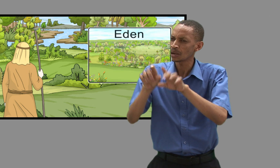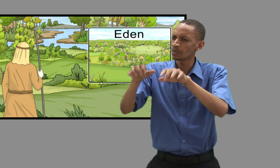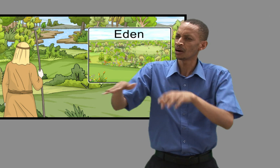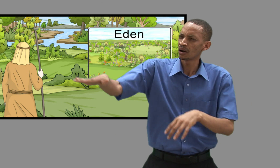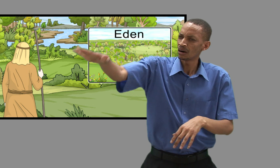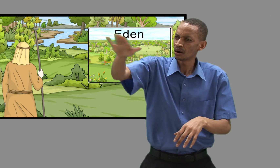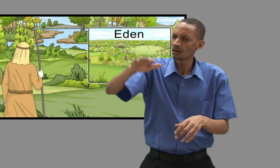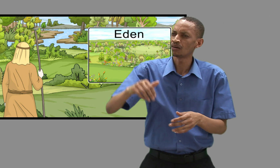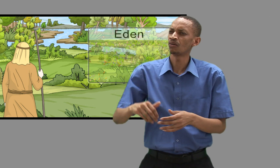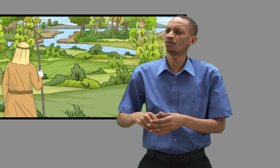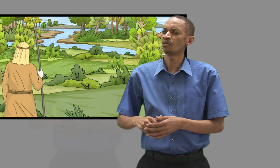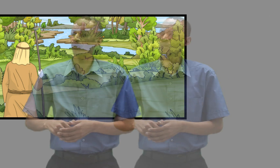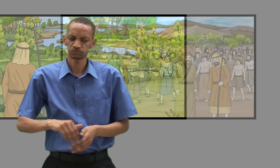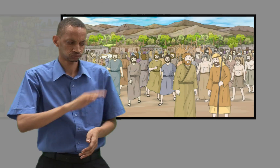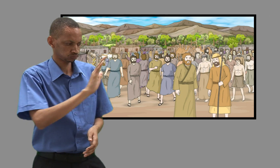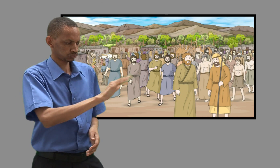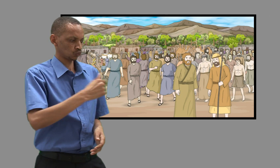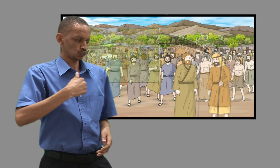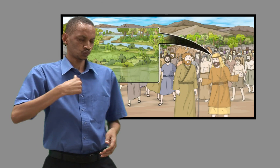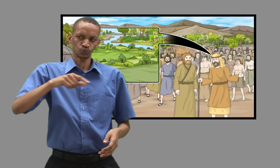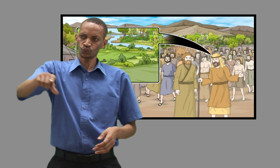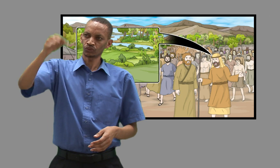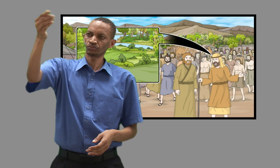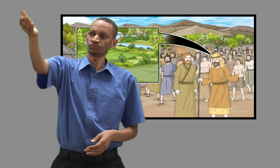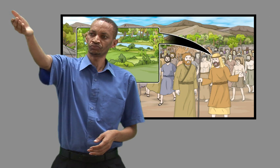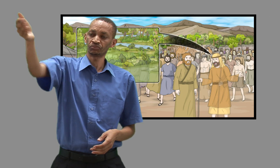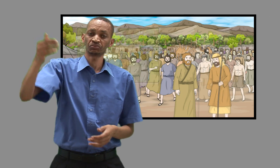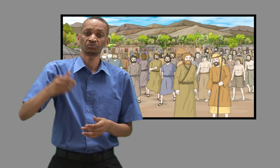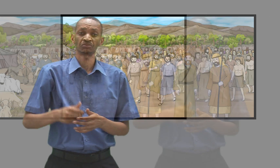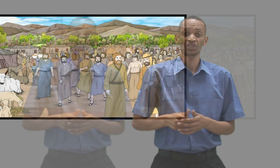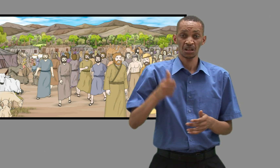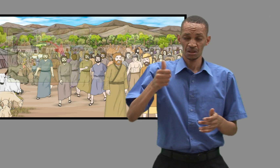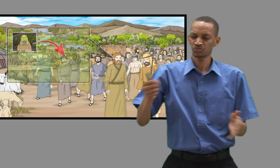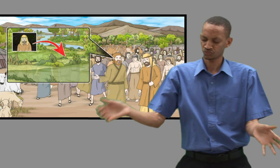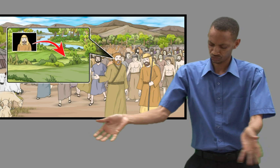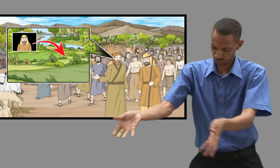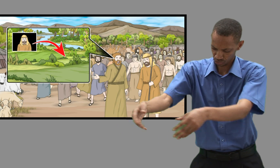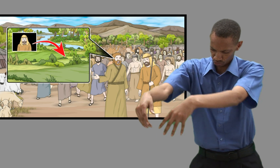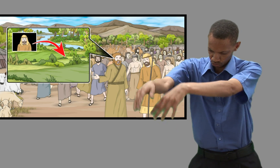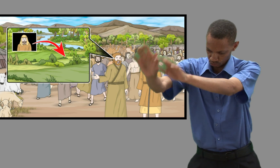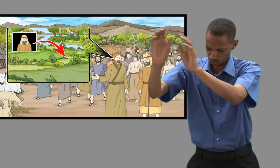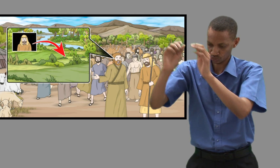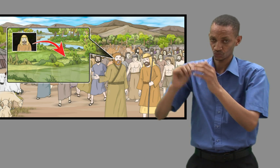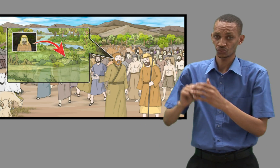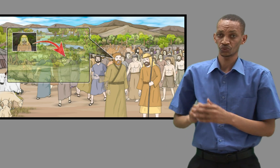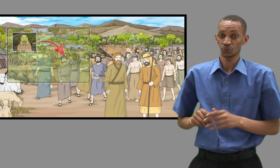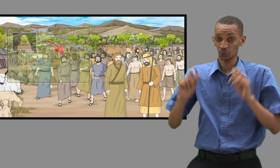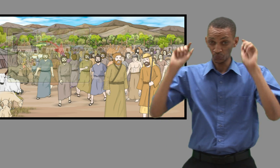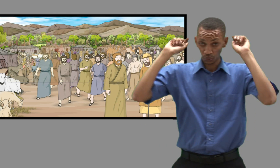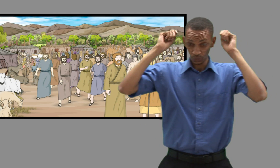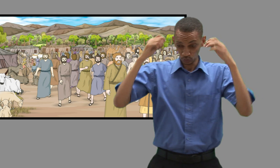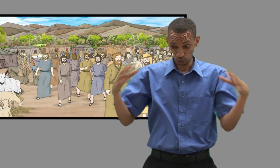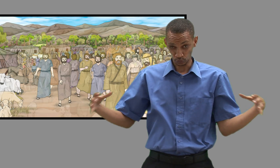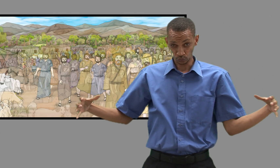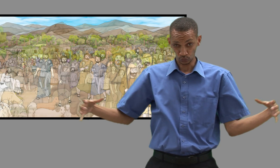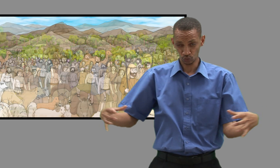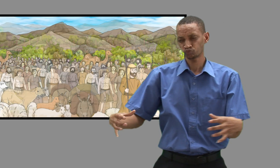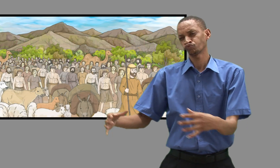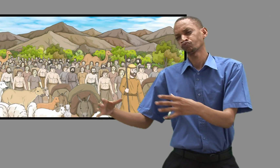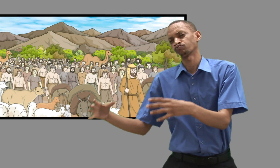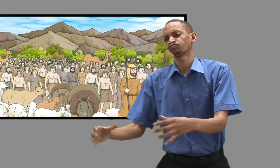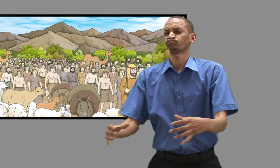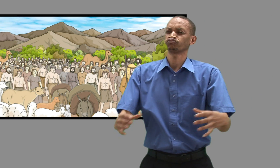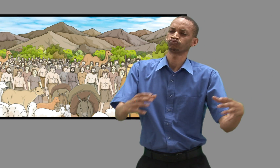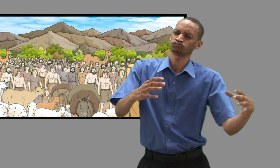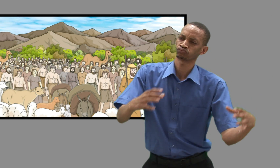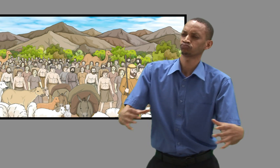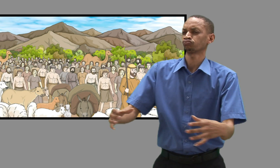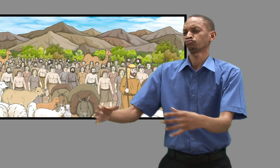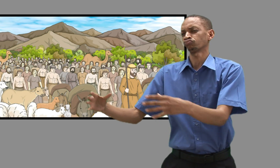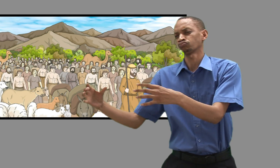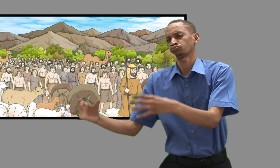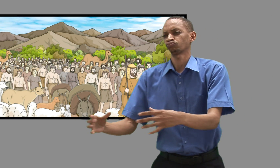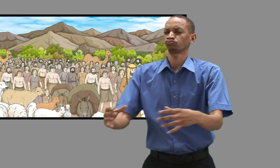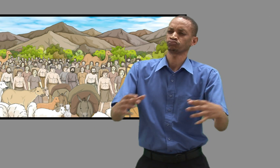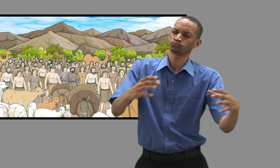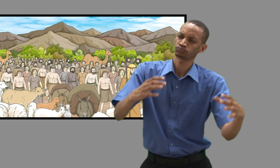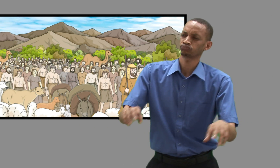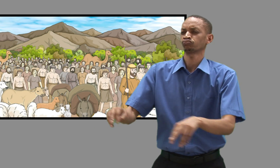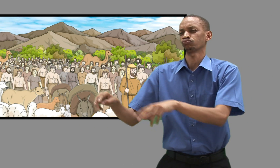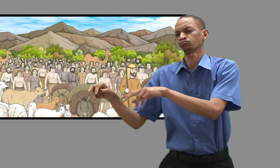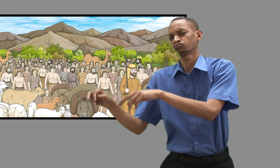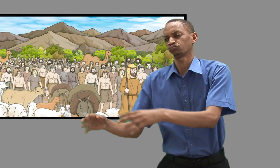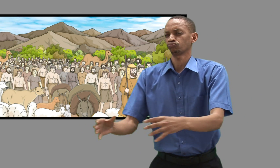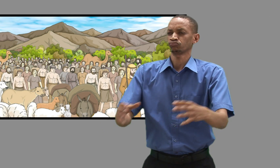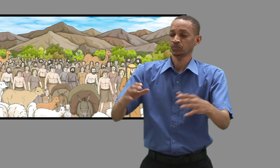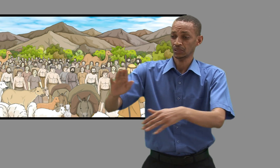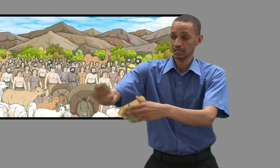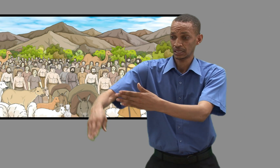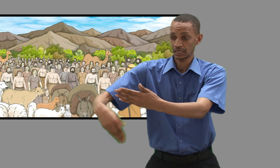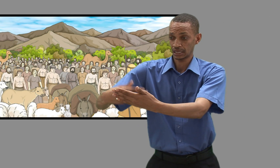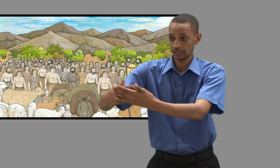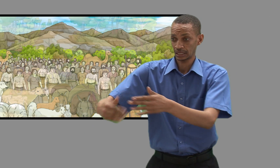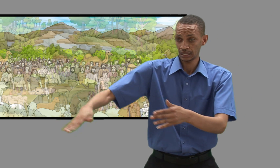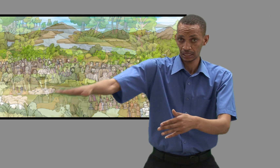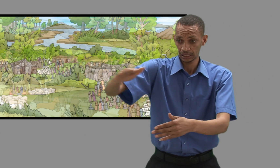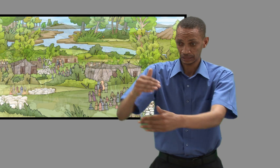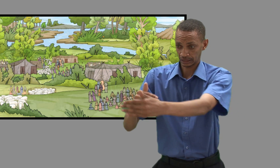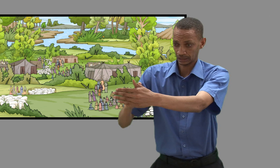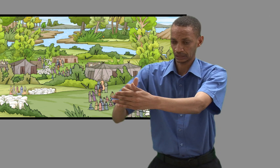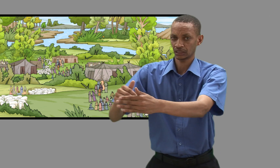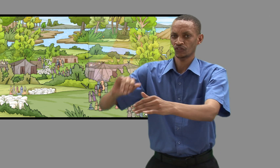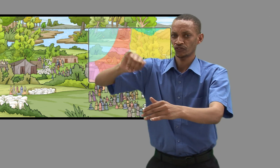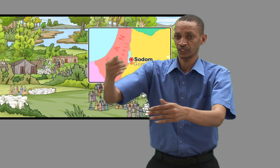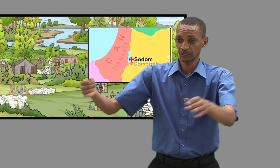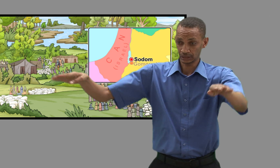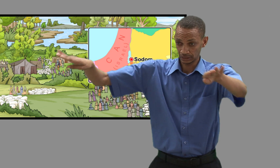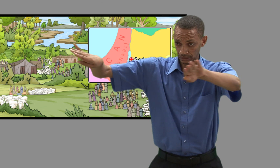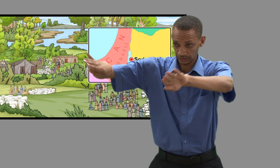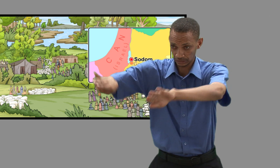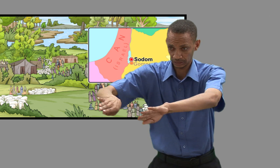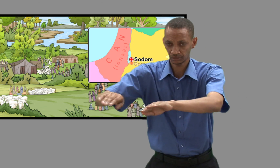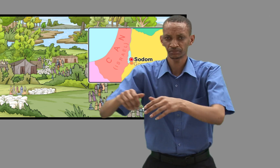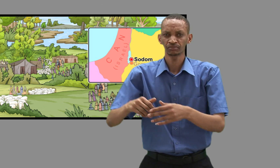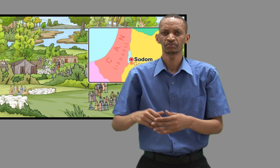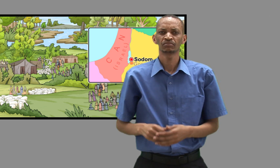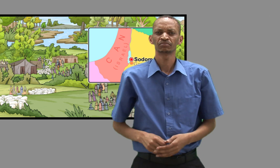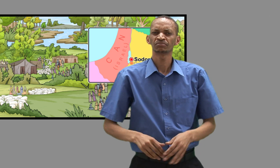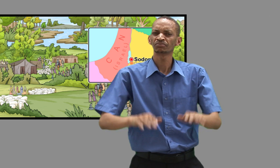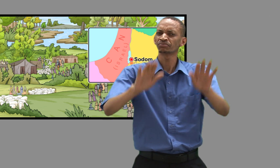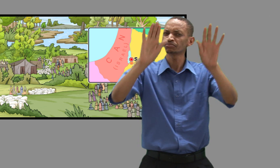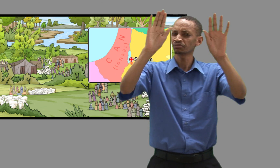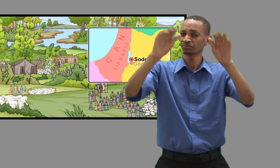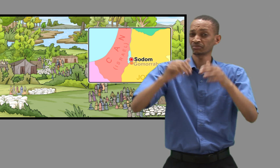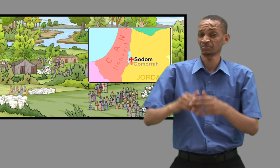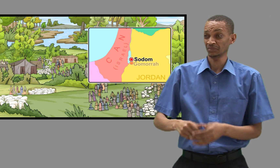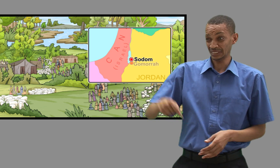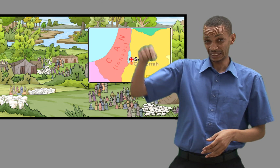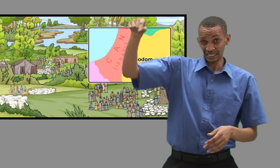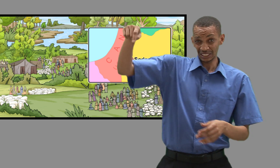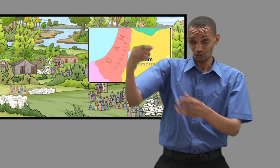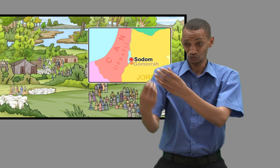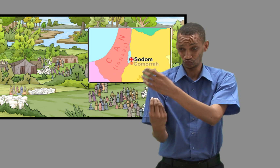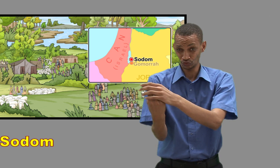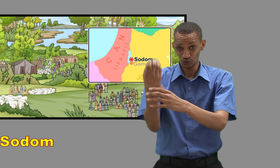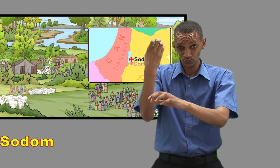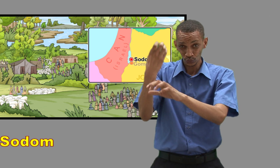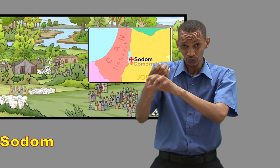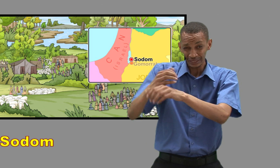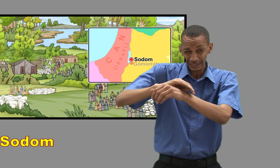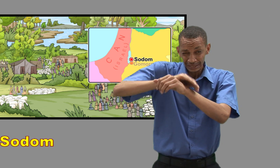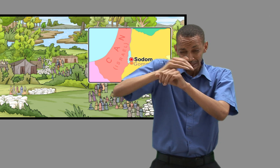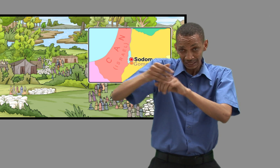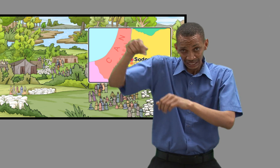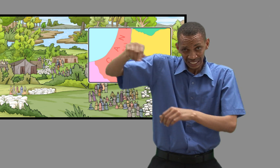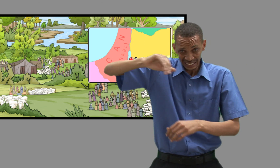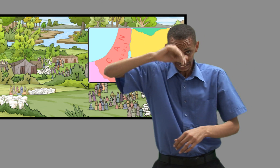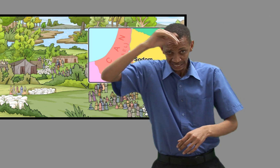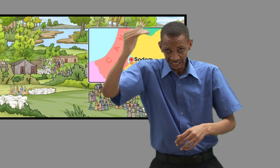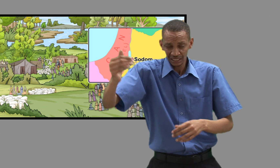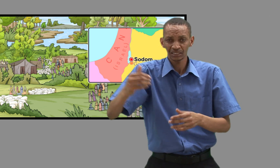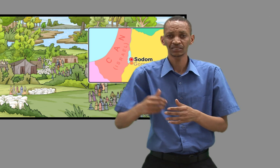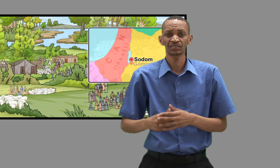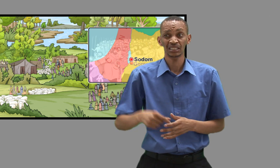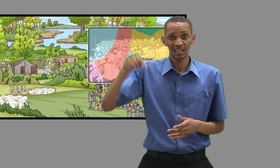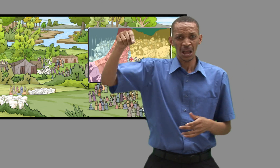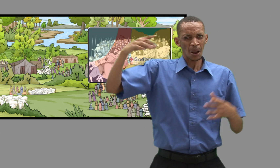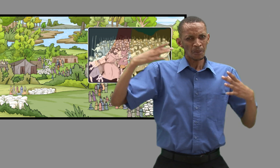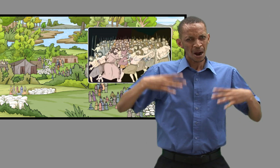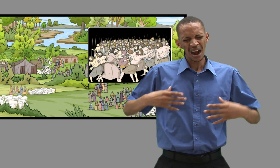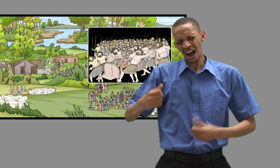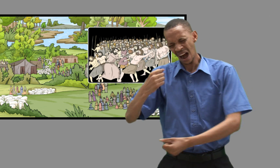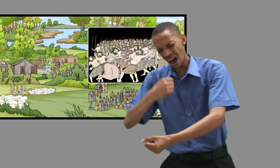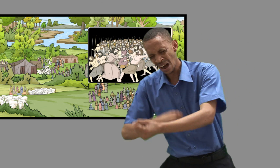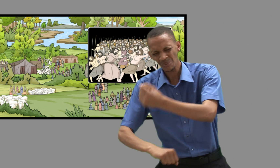(This was before the LORD destroyed Sodom and Gomorrah.) So Lot chose the whole plain of the Jordan for himself and set out toward the east. And Abram and Lot parted company. Abram lived in the land of Canaan, but Lot settled in the cities of the plain and pitched his tent toward Sodom.